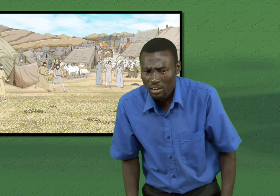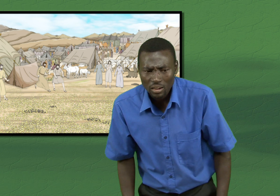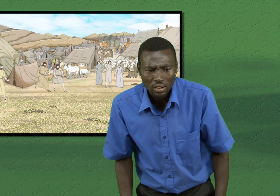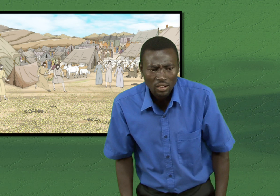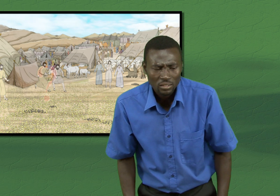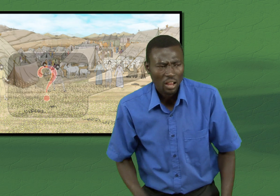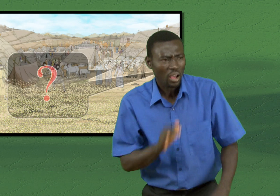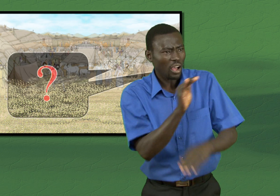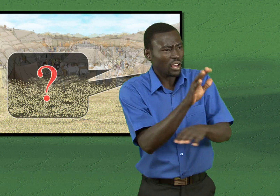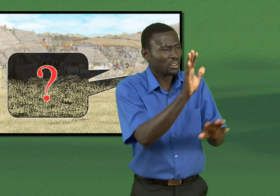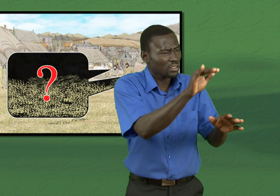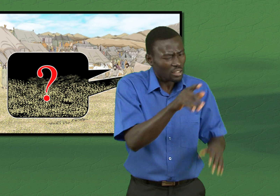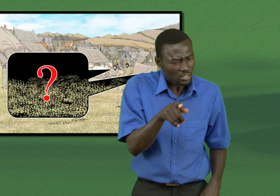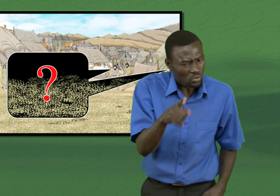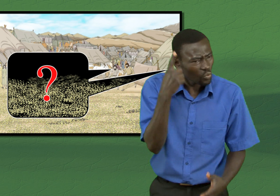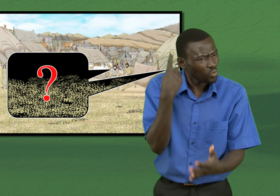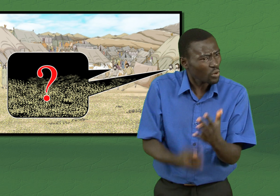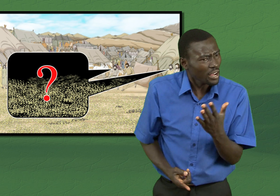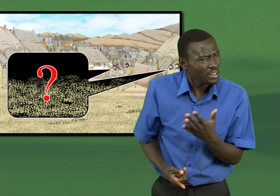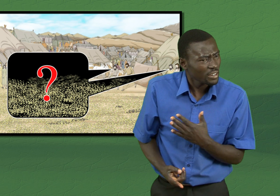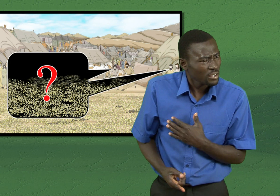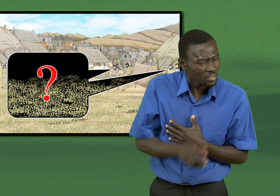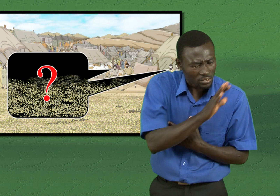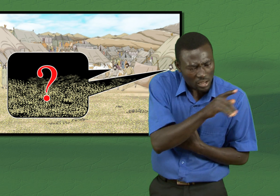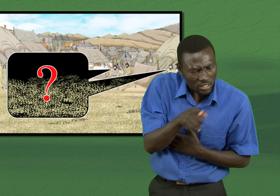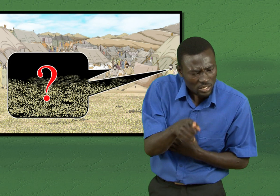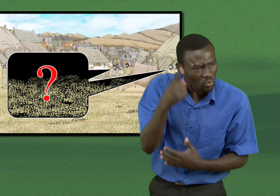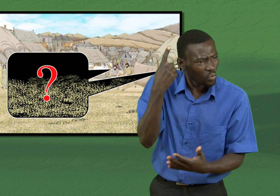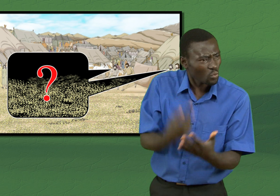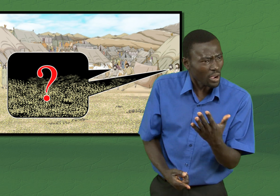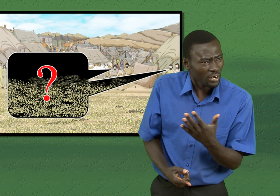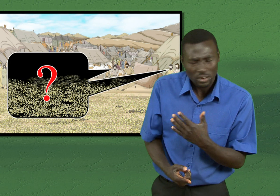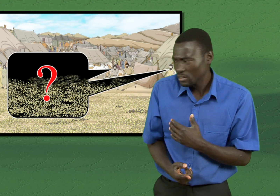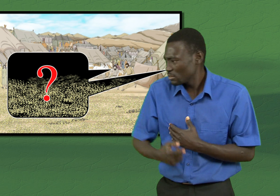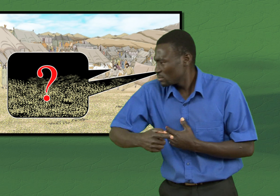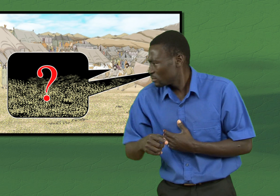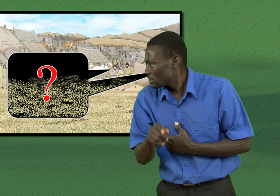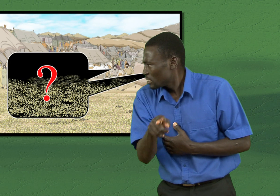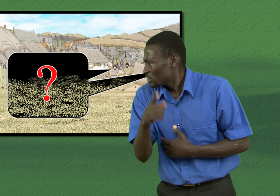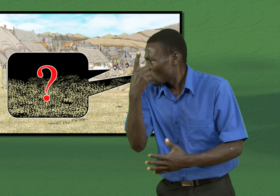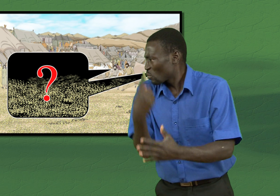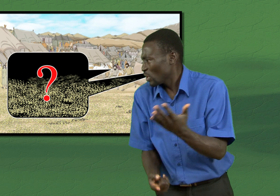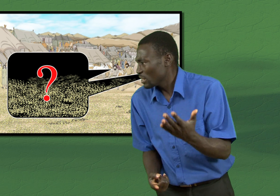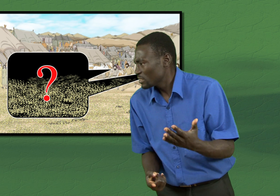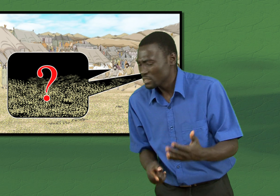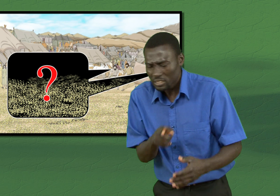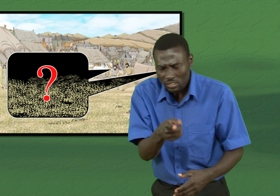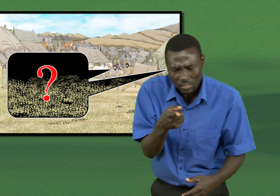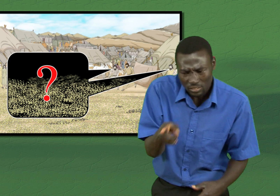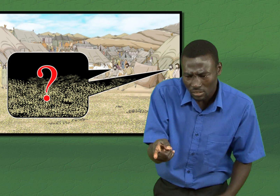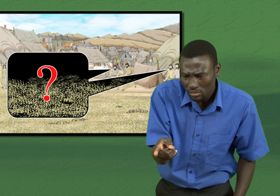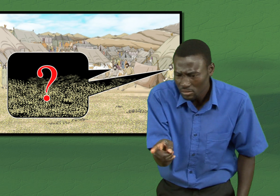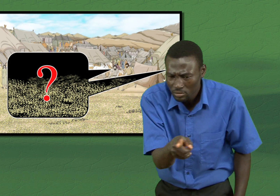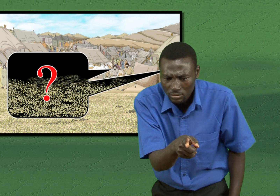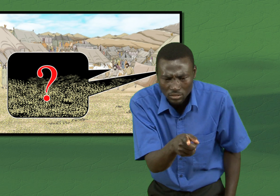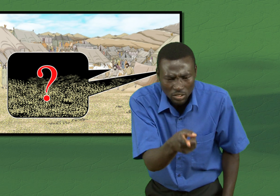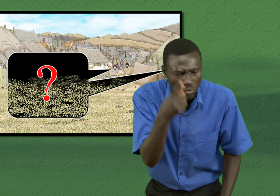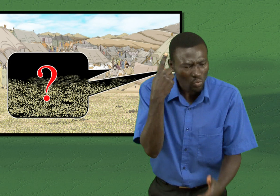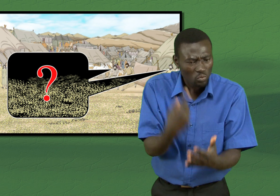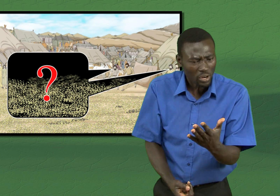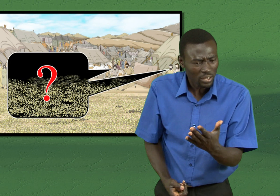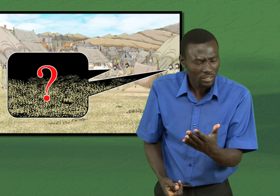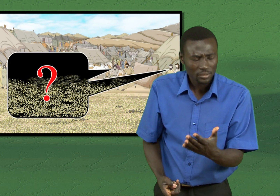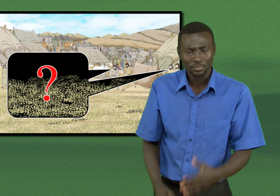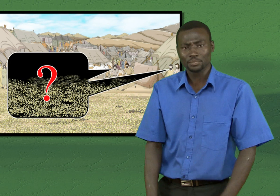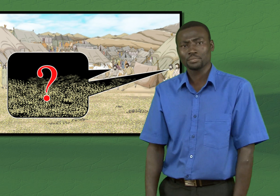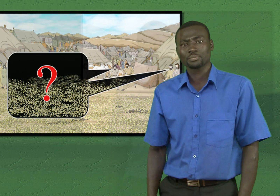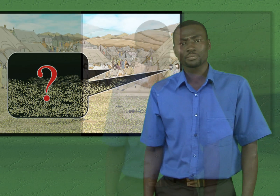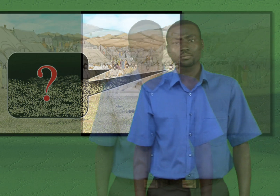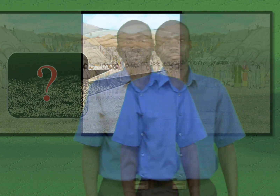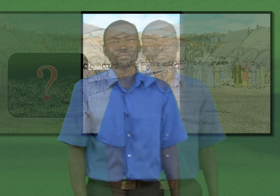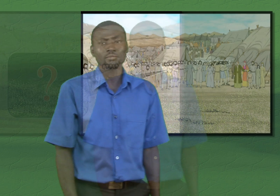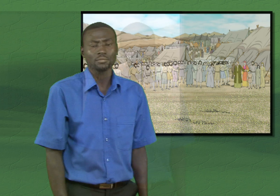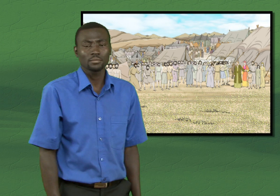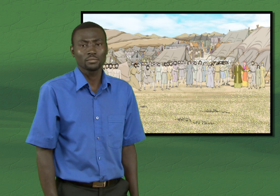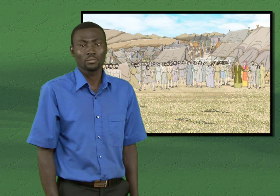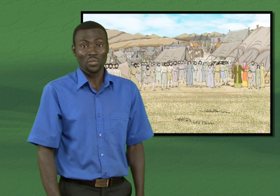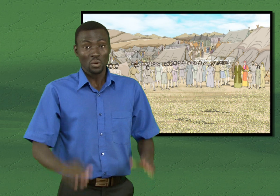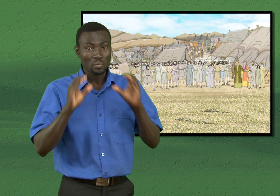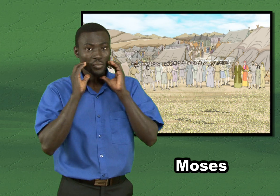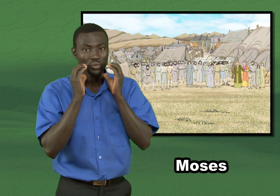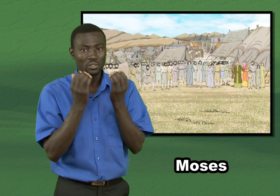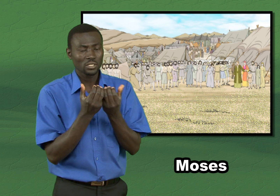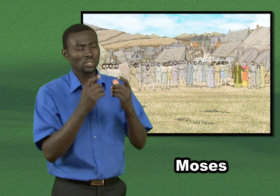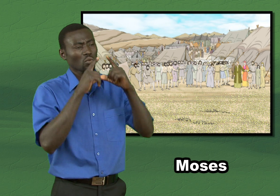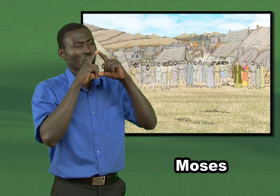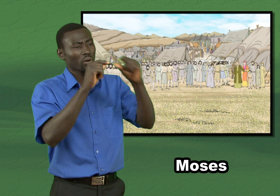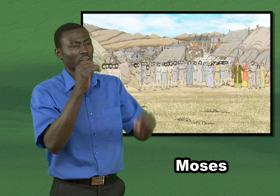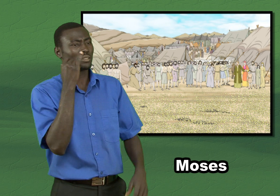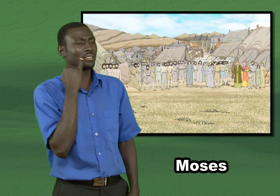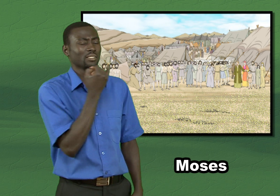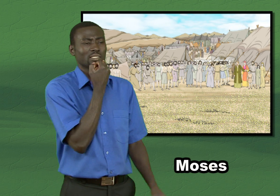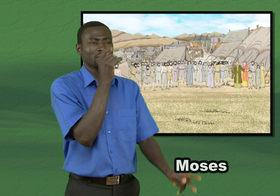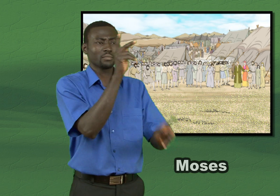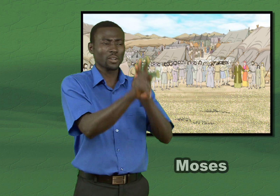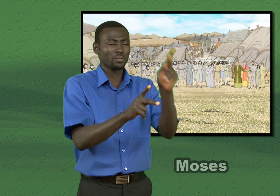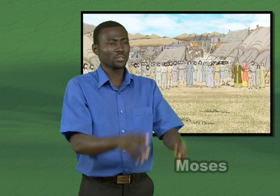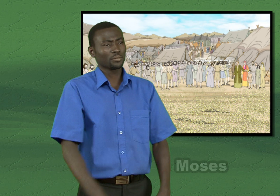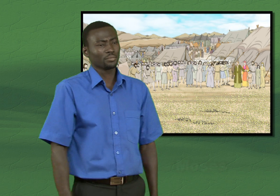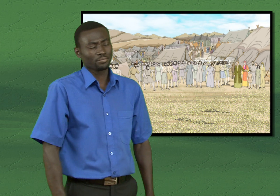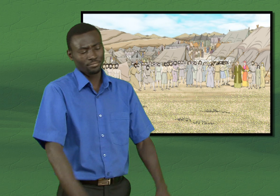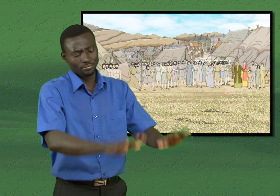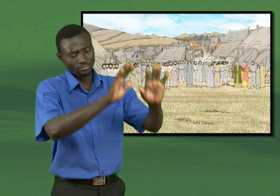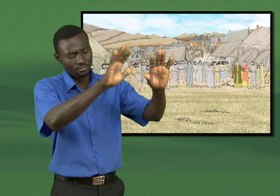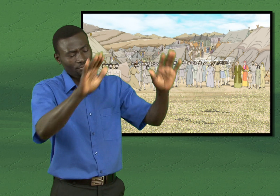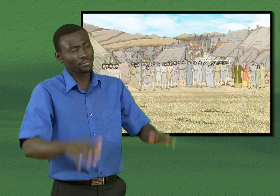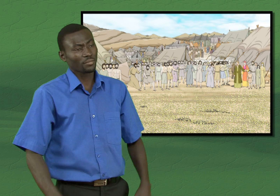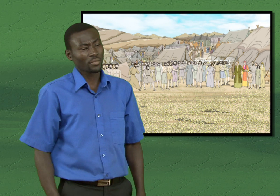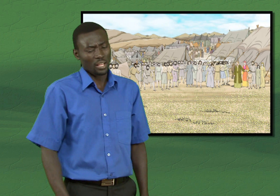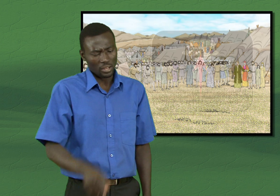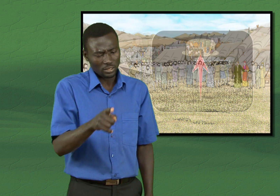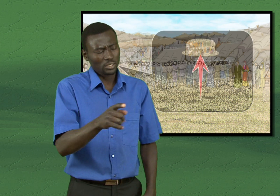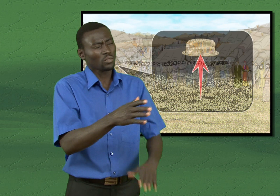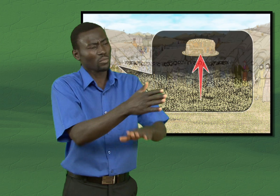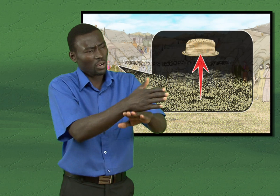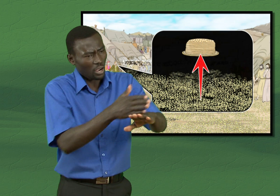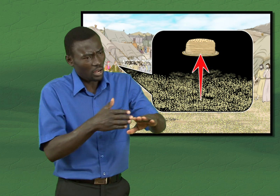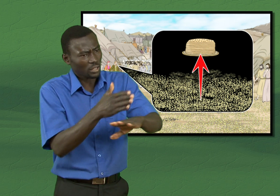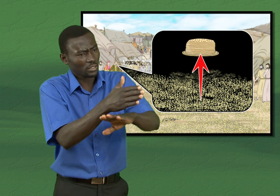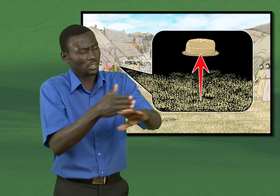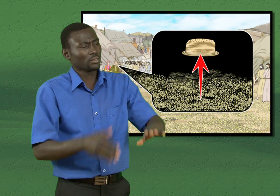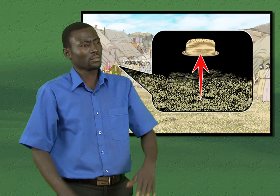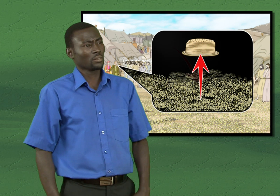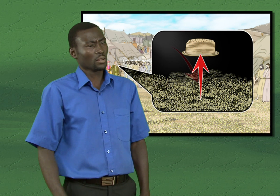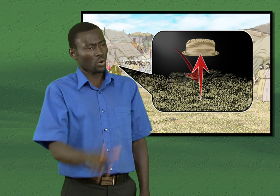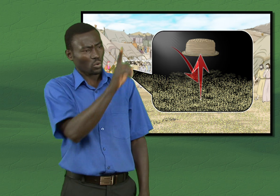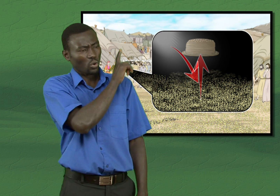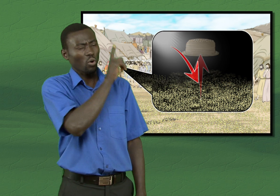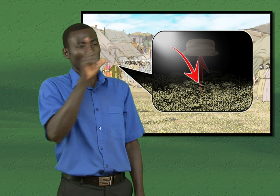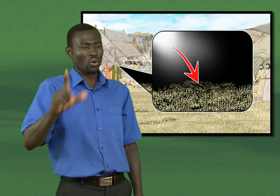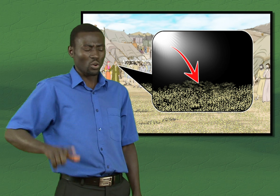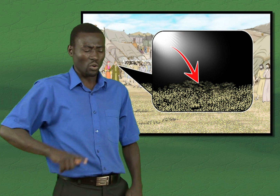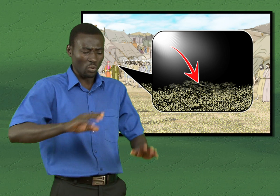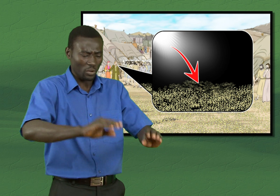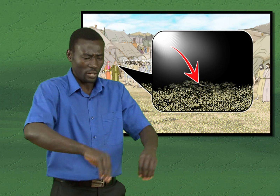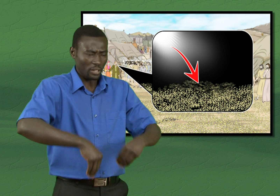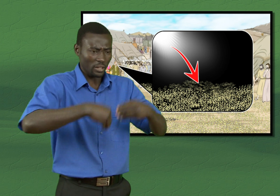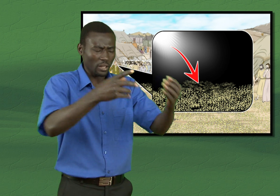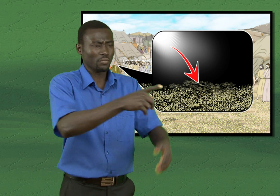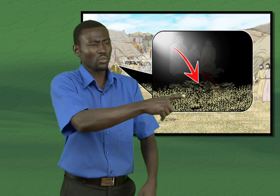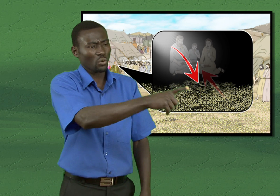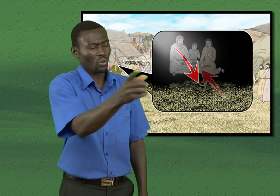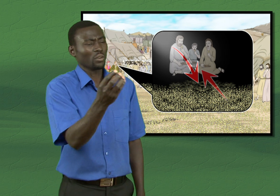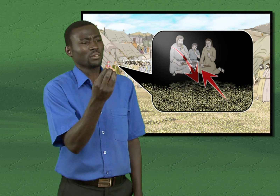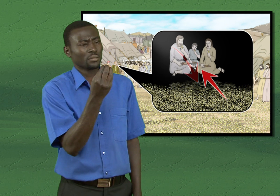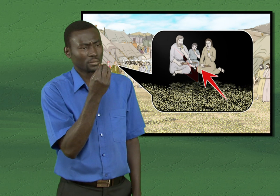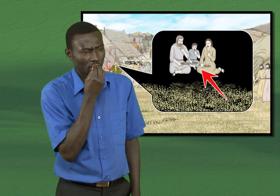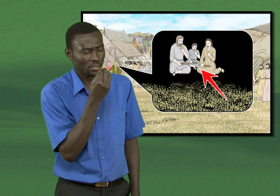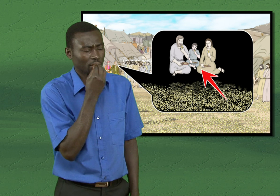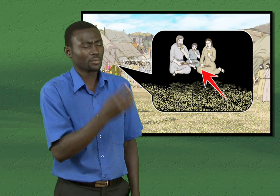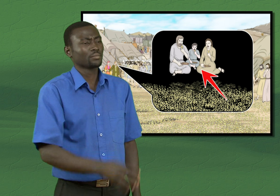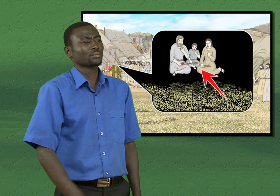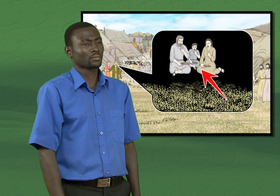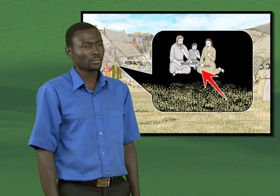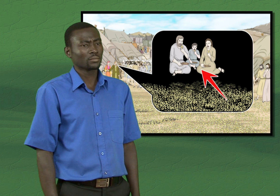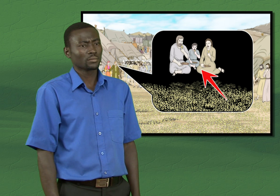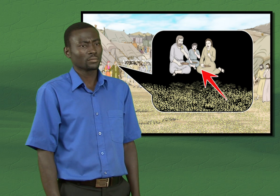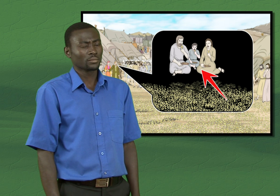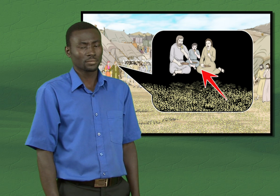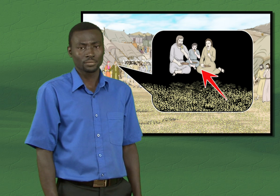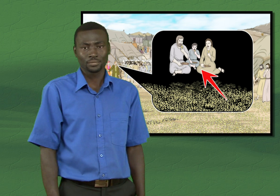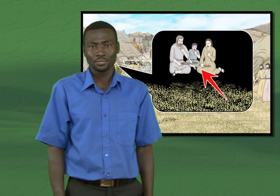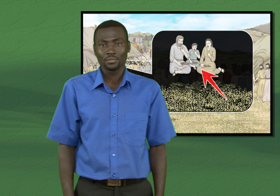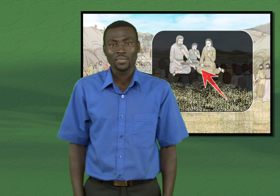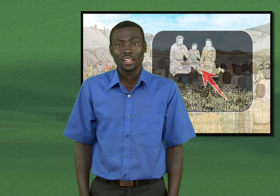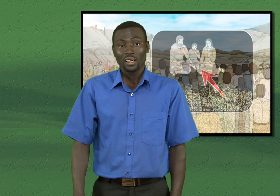So Moses told them, “It is the bread that the LORD has given you to eat.